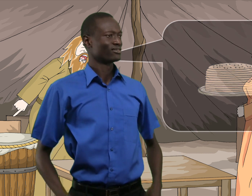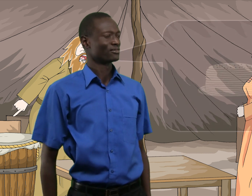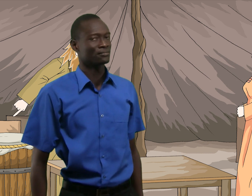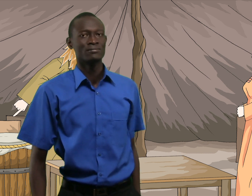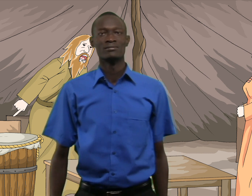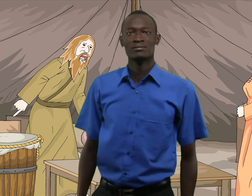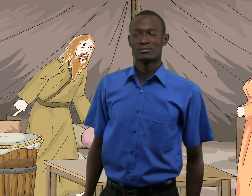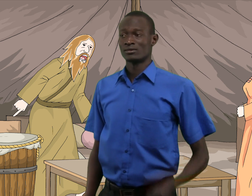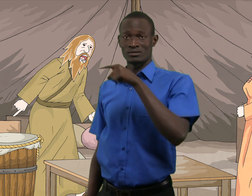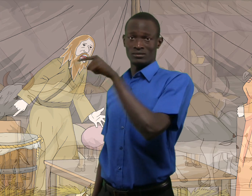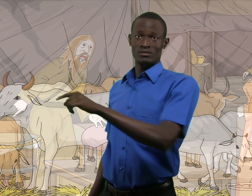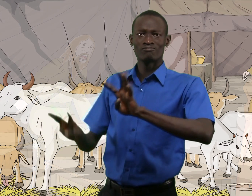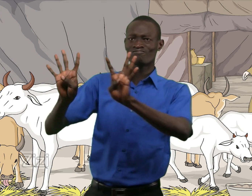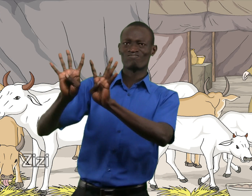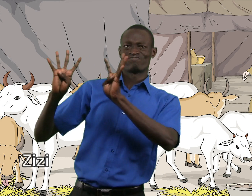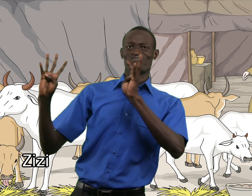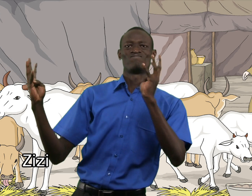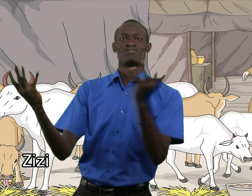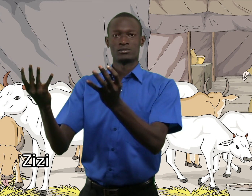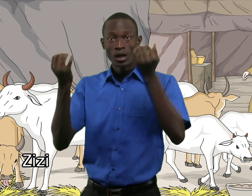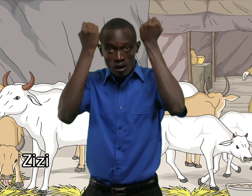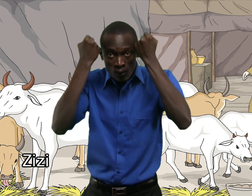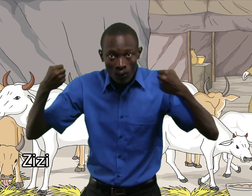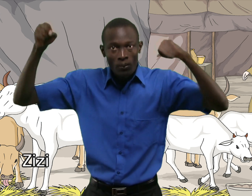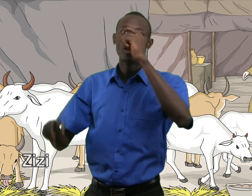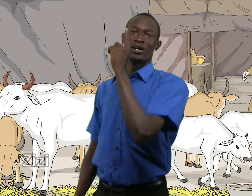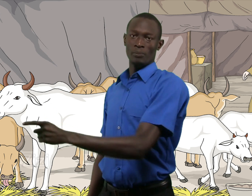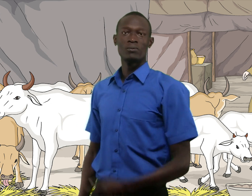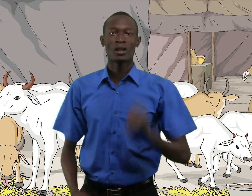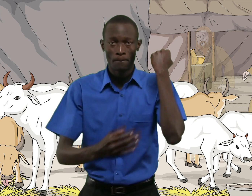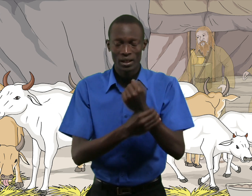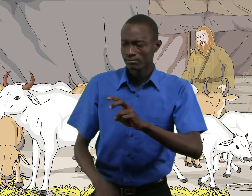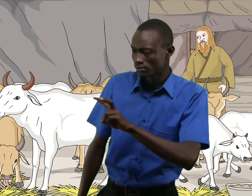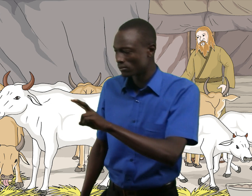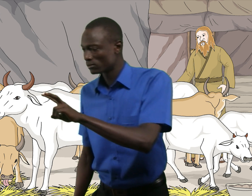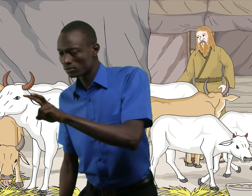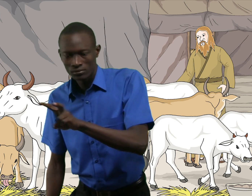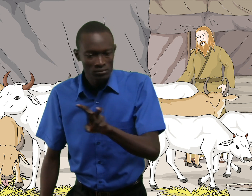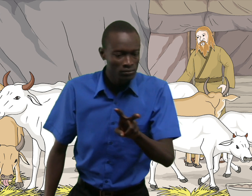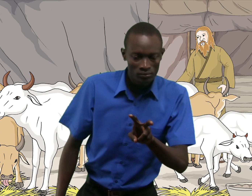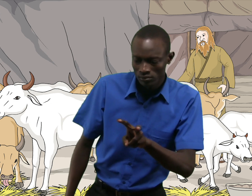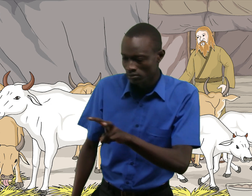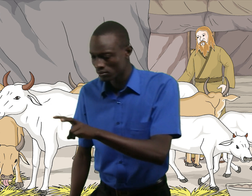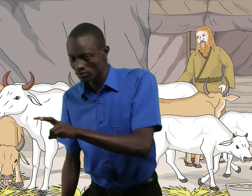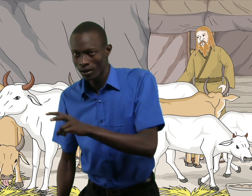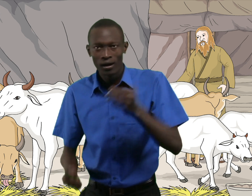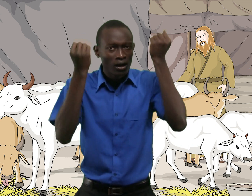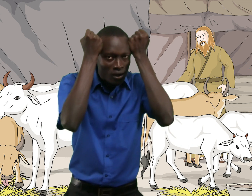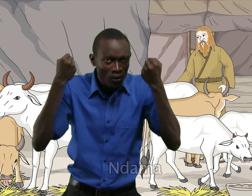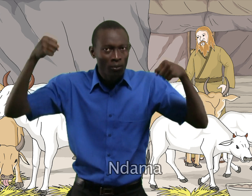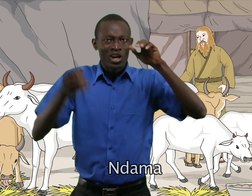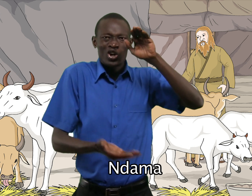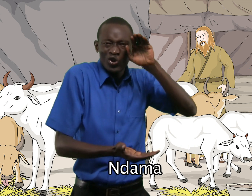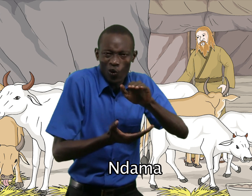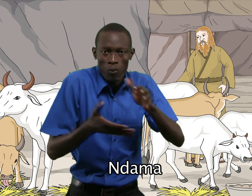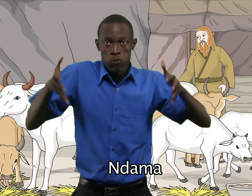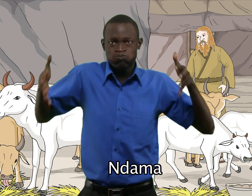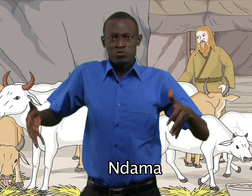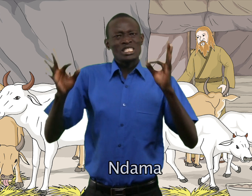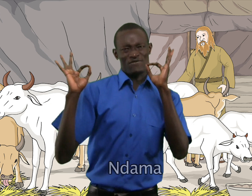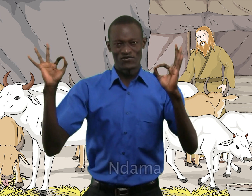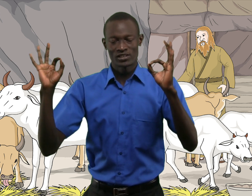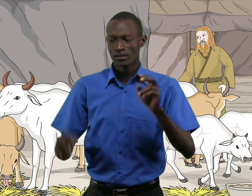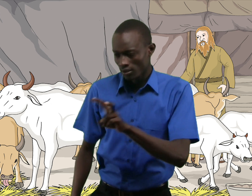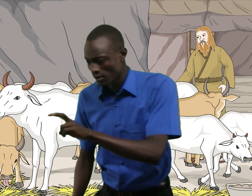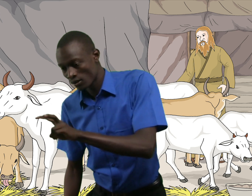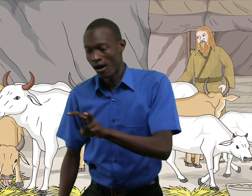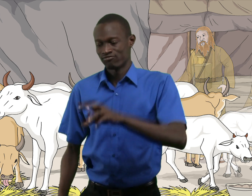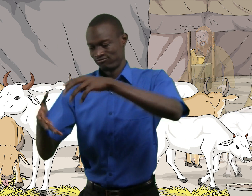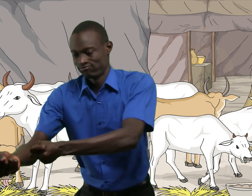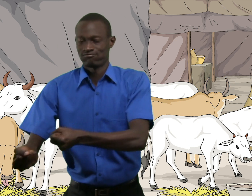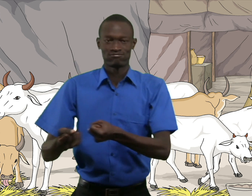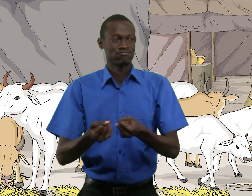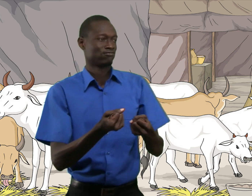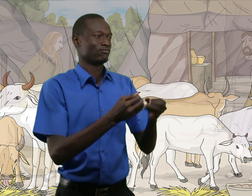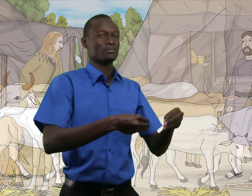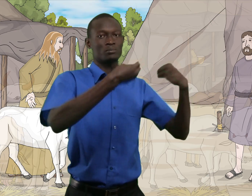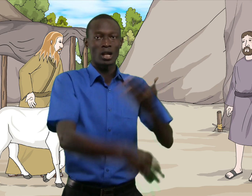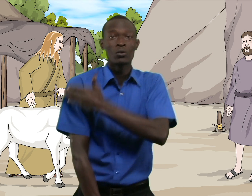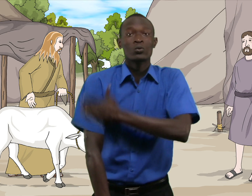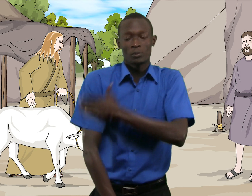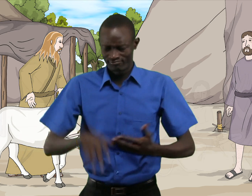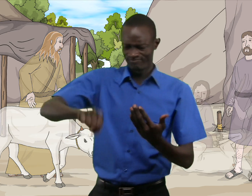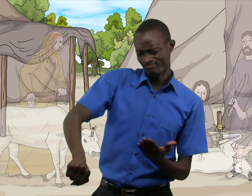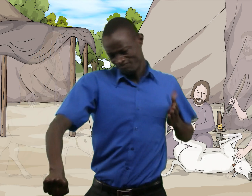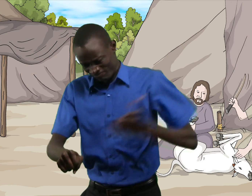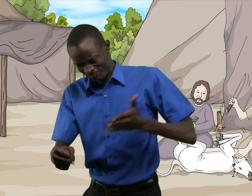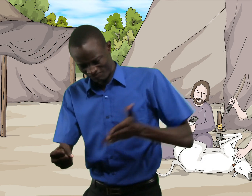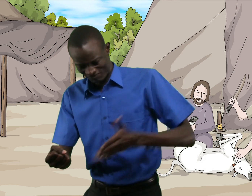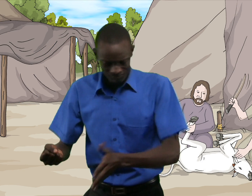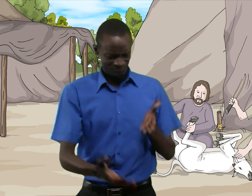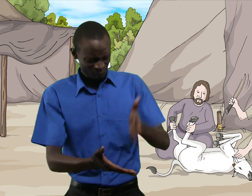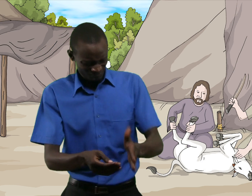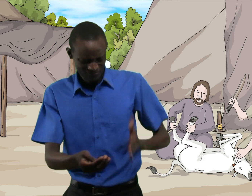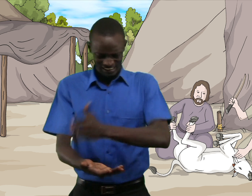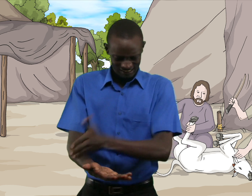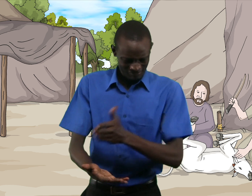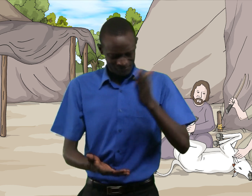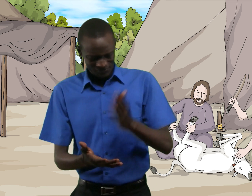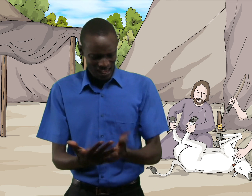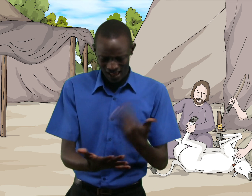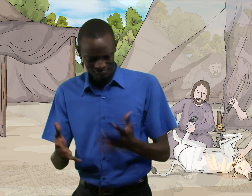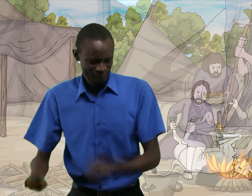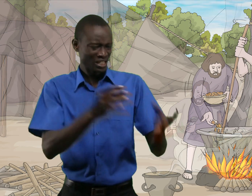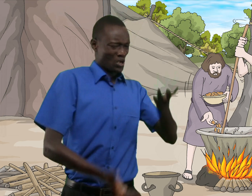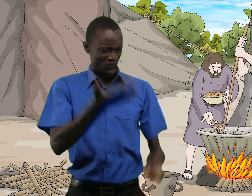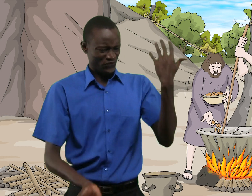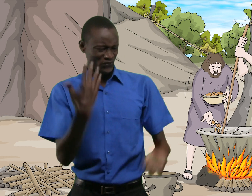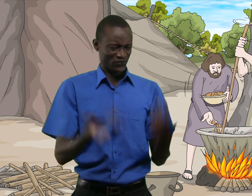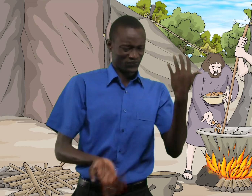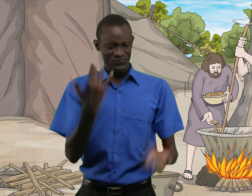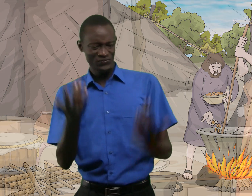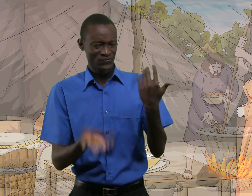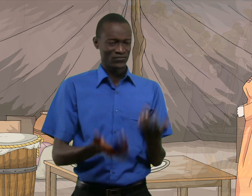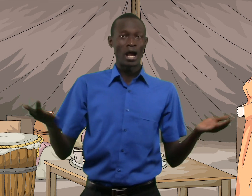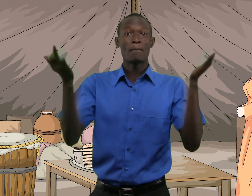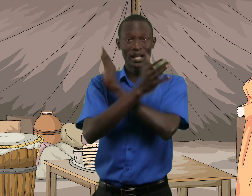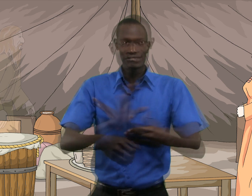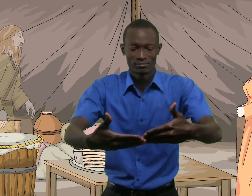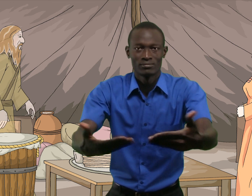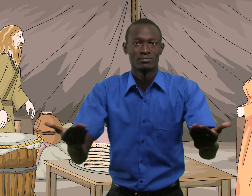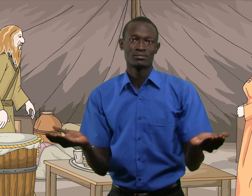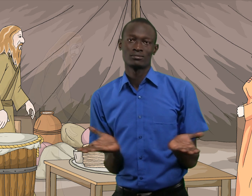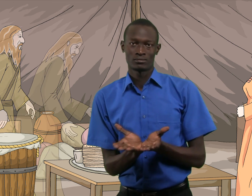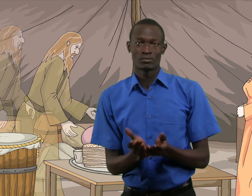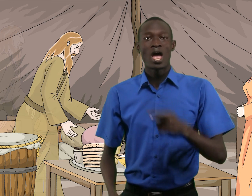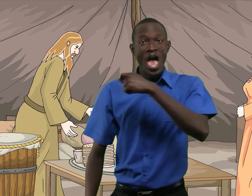Meanwhile, Abraham ran to the herd, selected a tender and choice calf, and gave it to a servant, who hurried to prepare it.